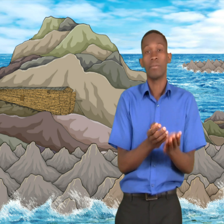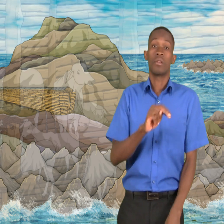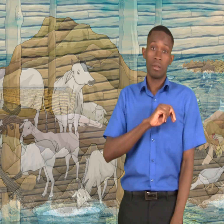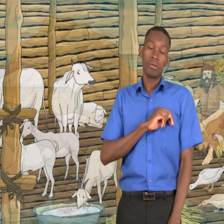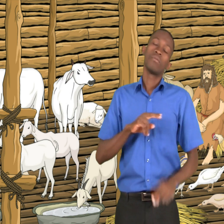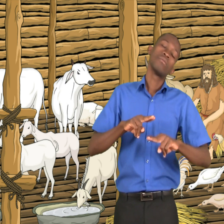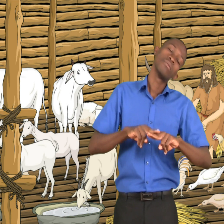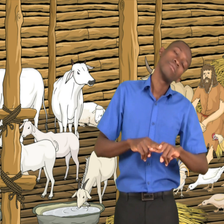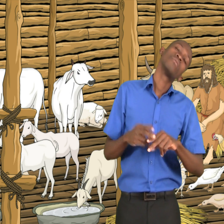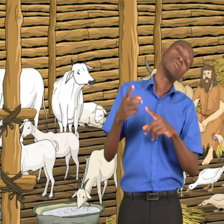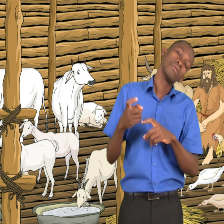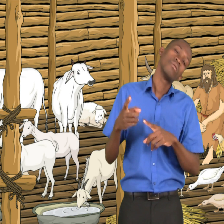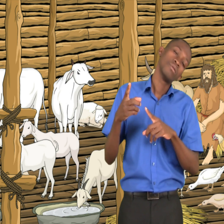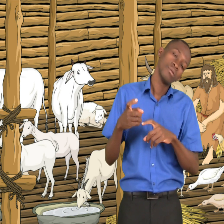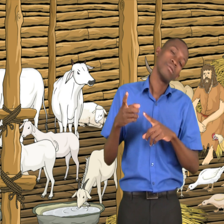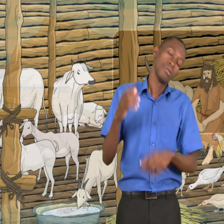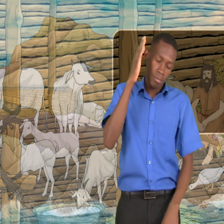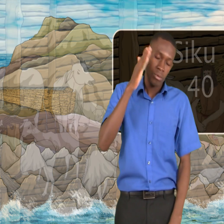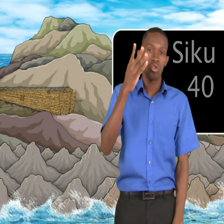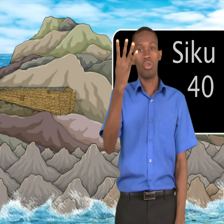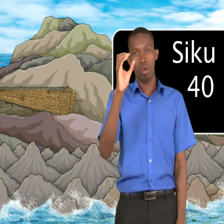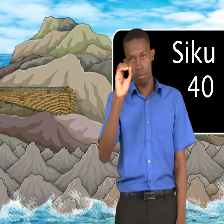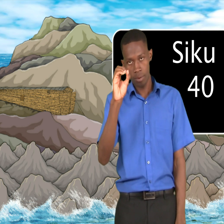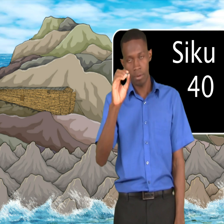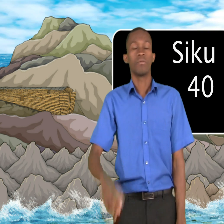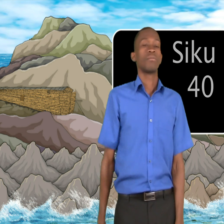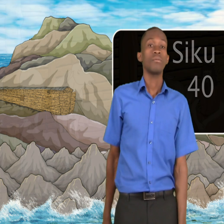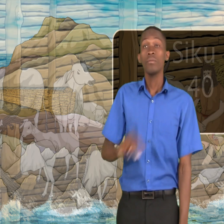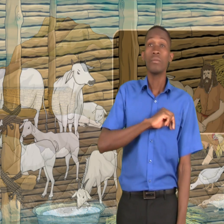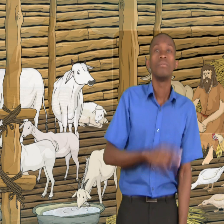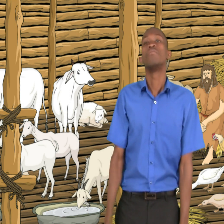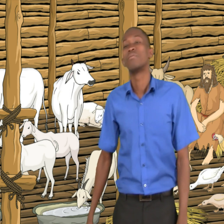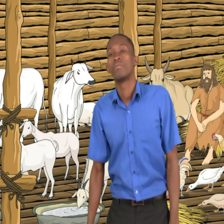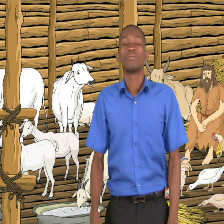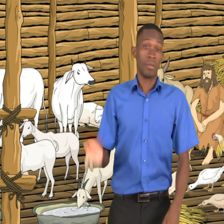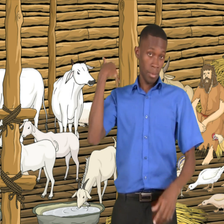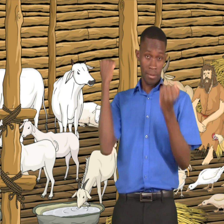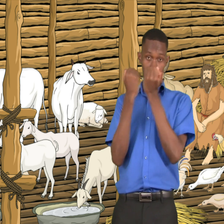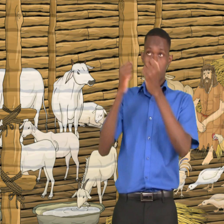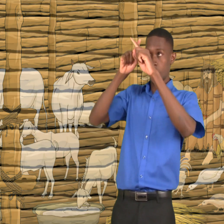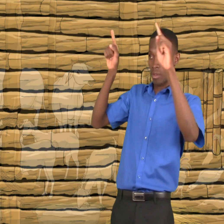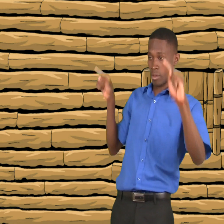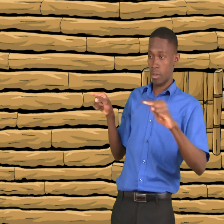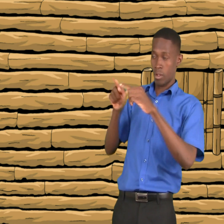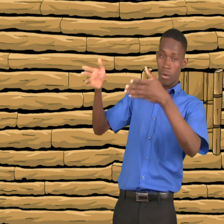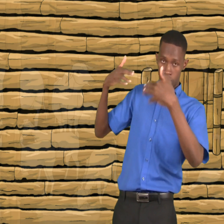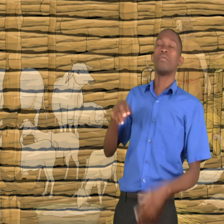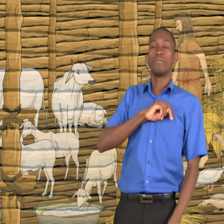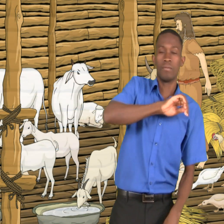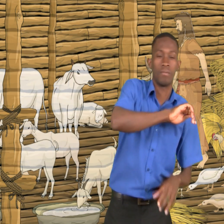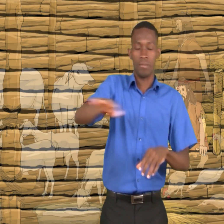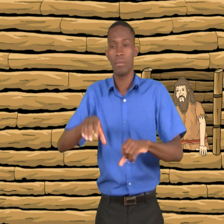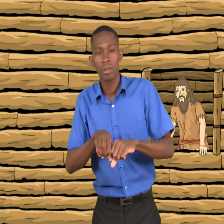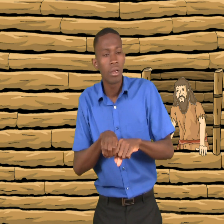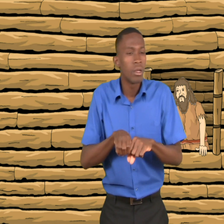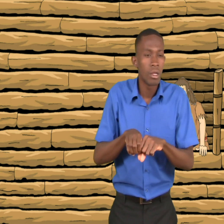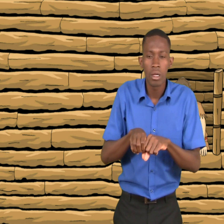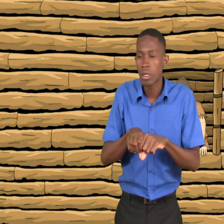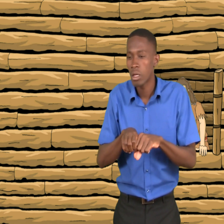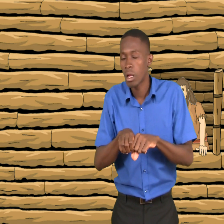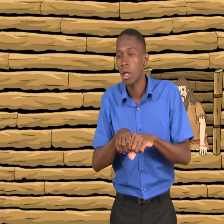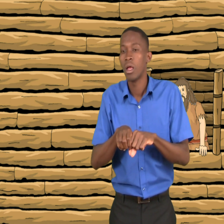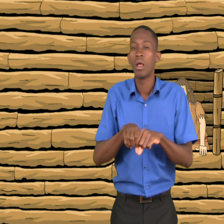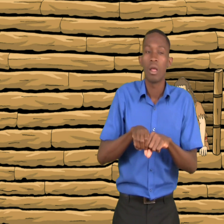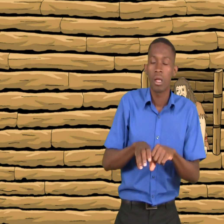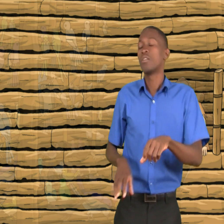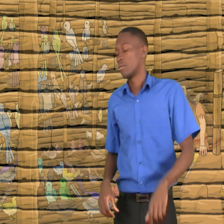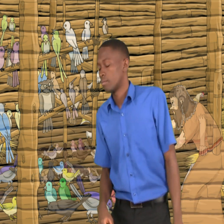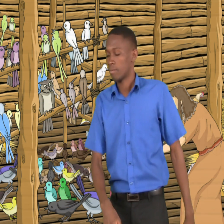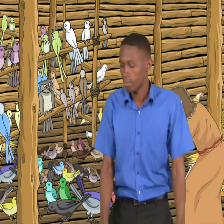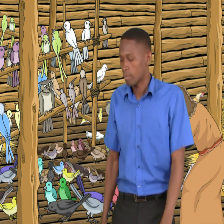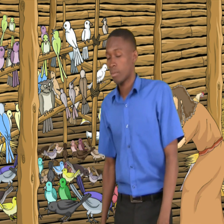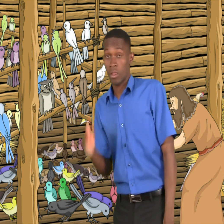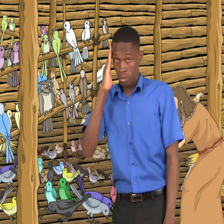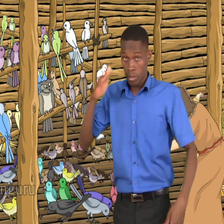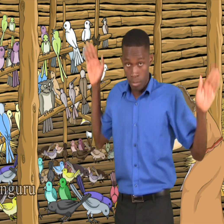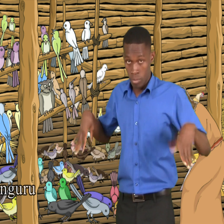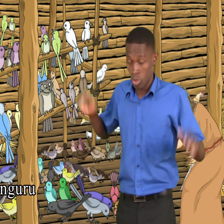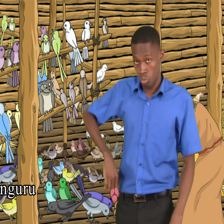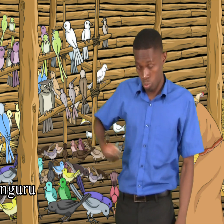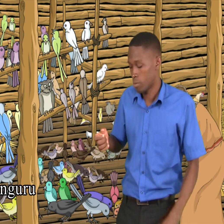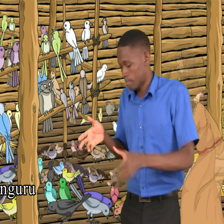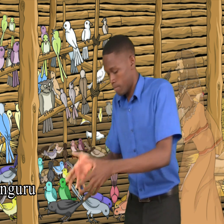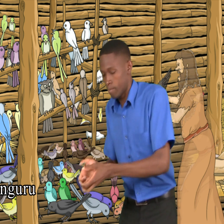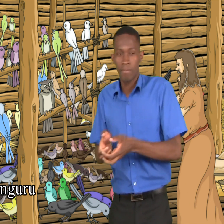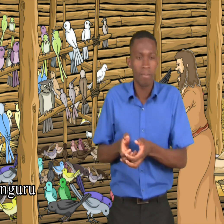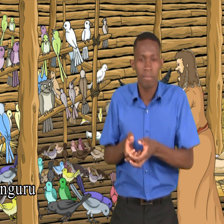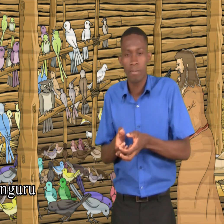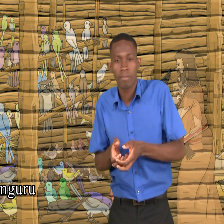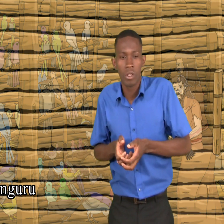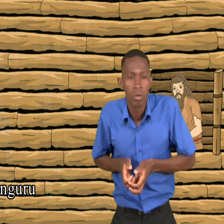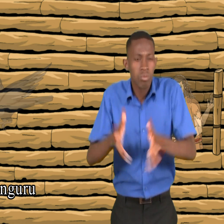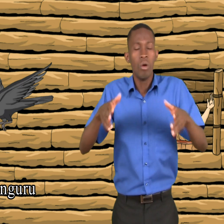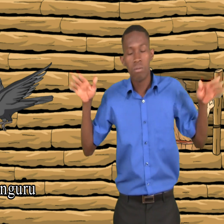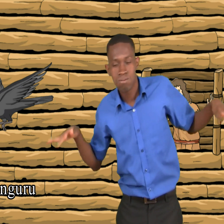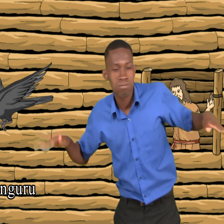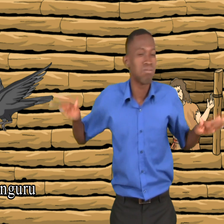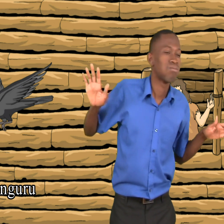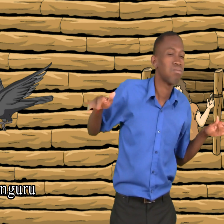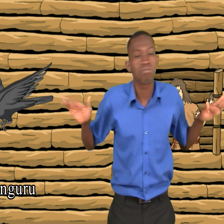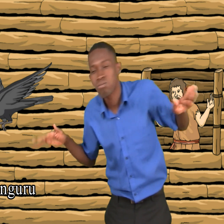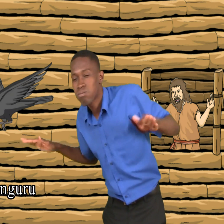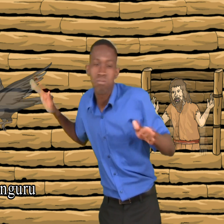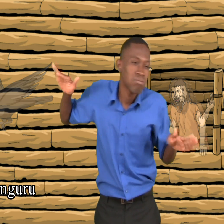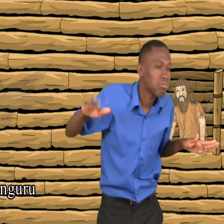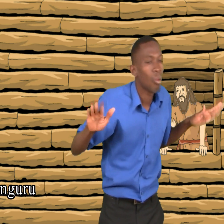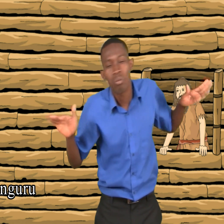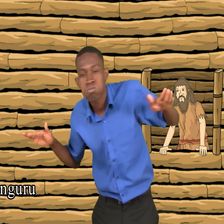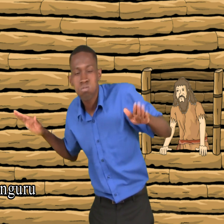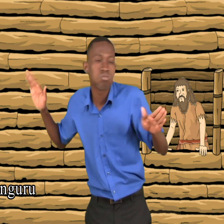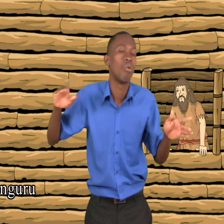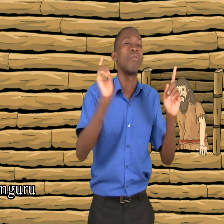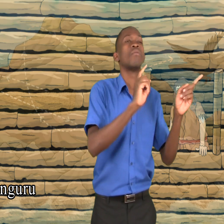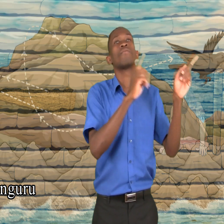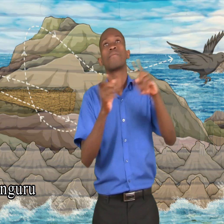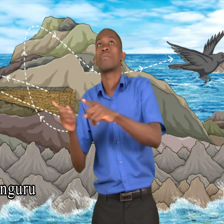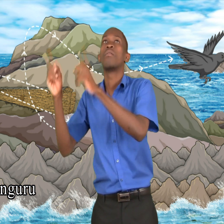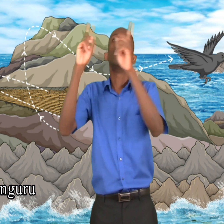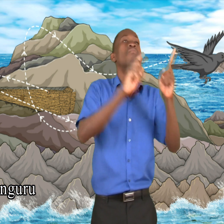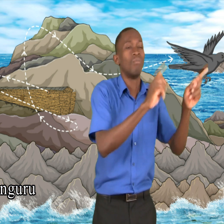After forty days Noah opened the window he had made in the ark and sent out a raven.